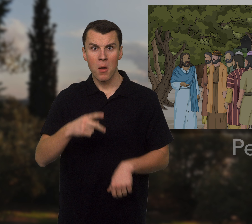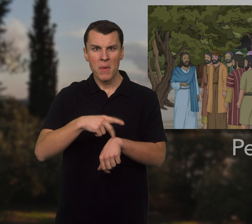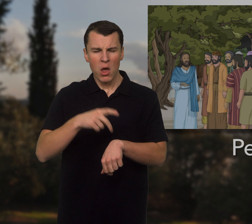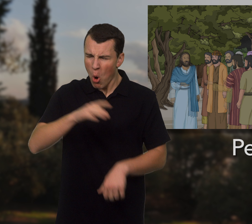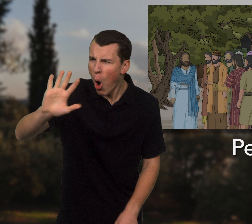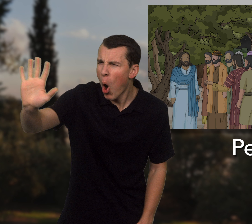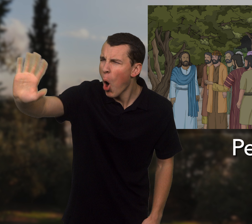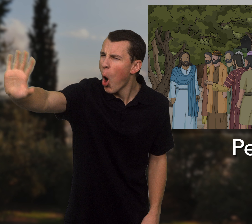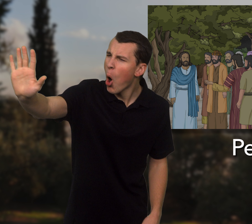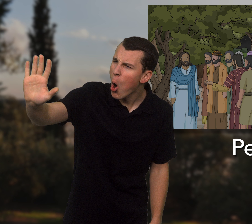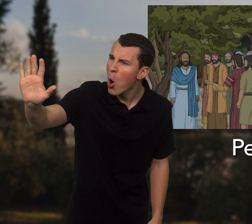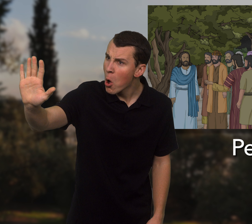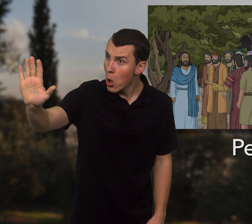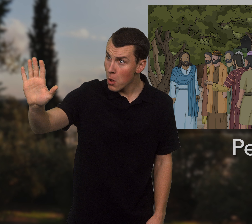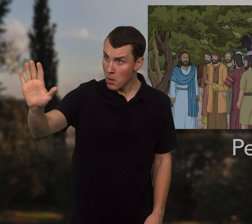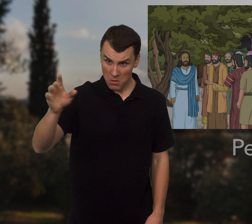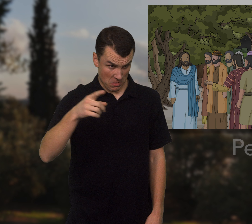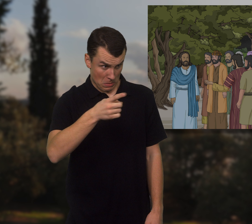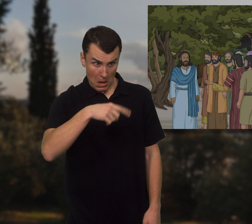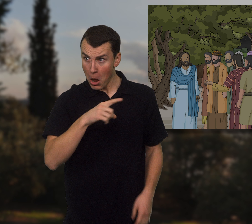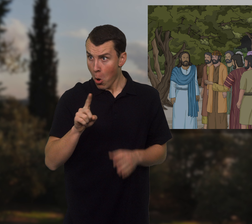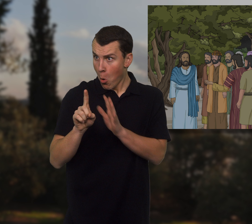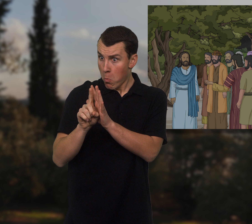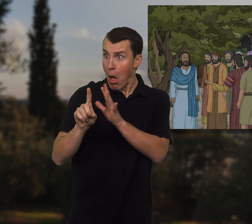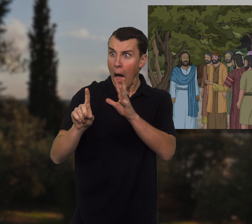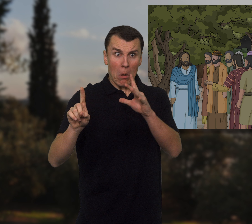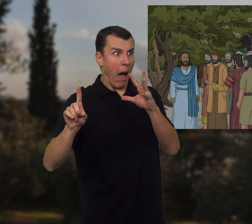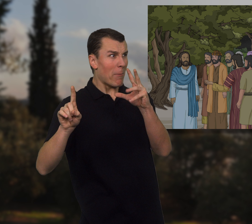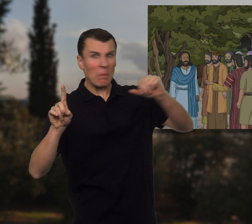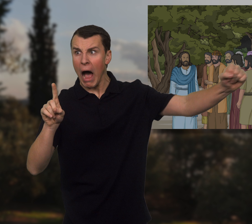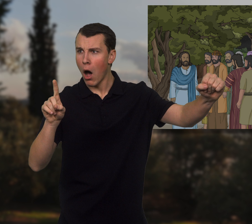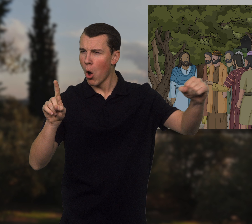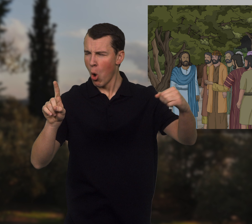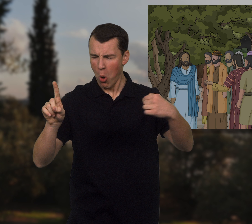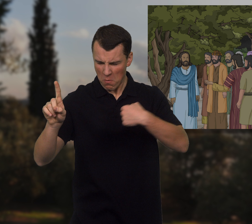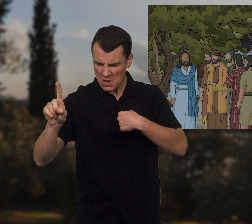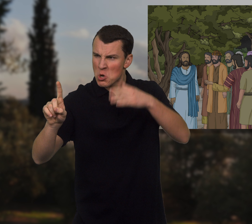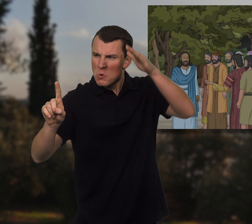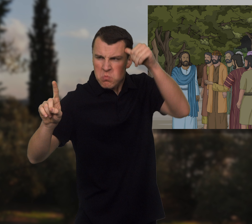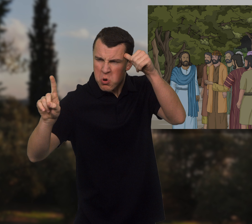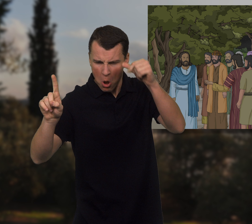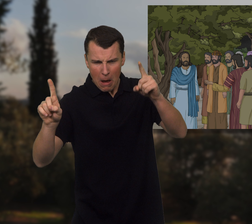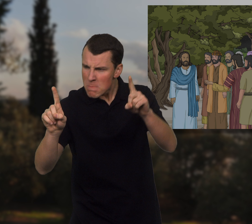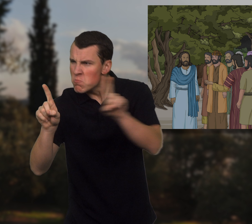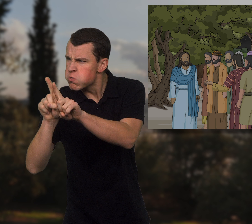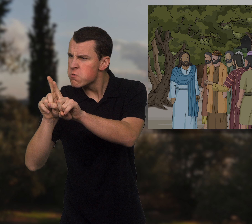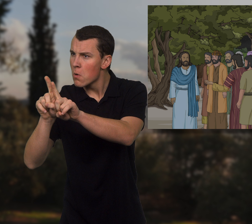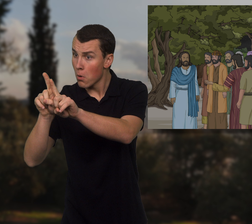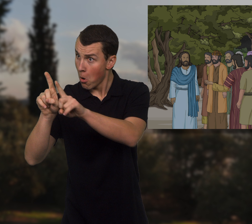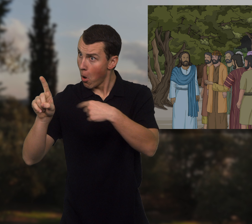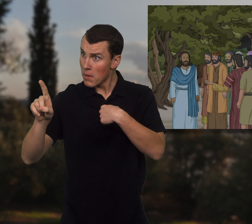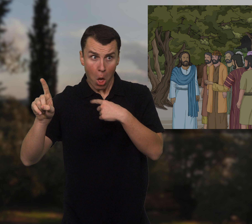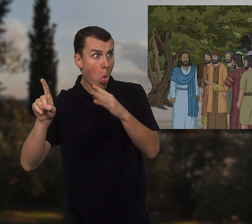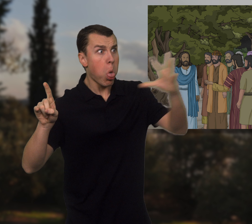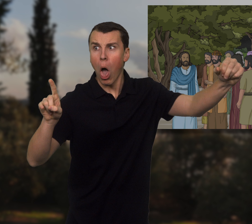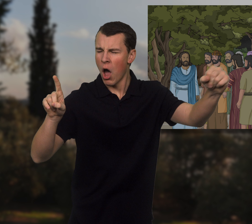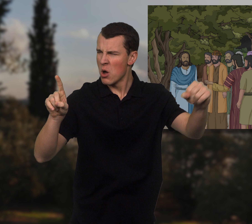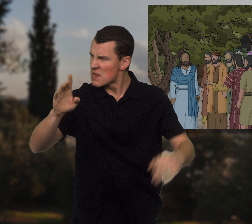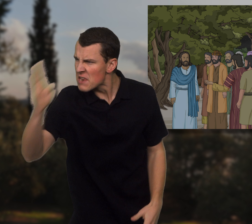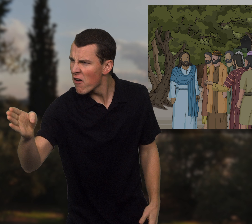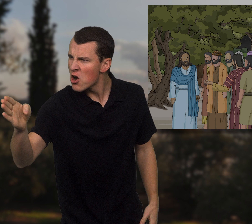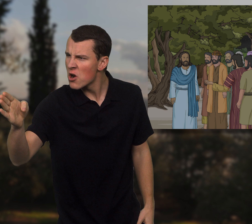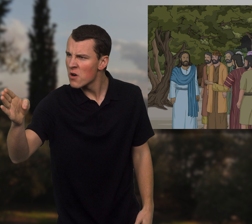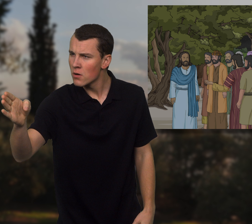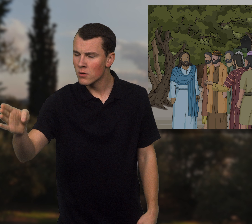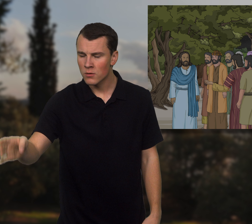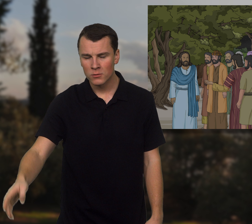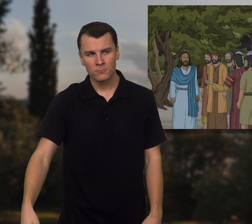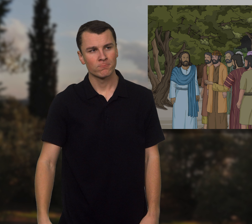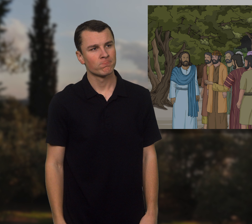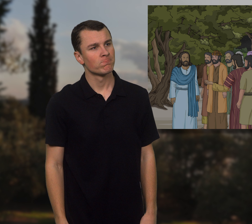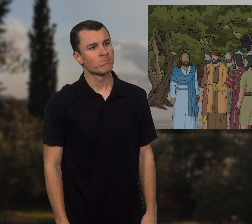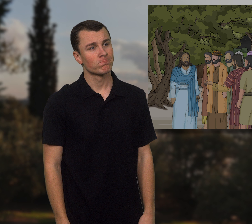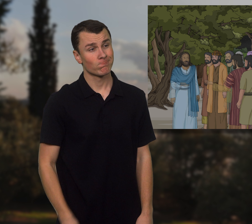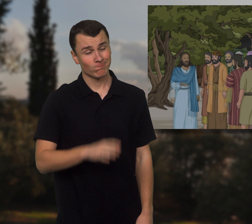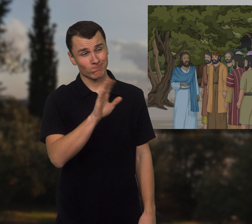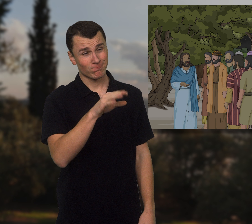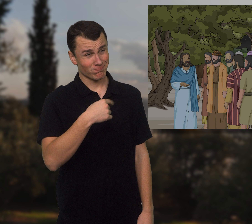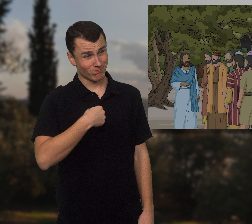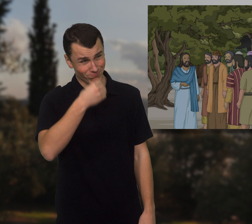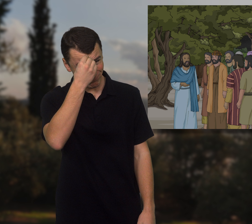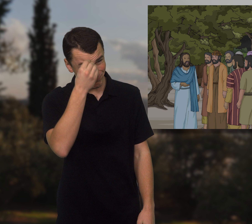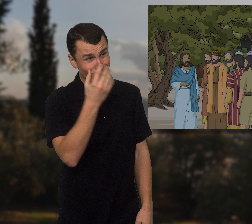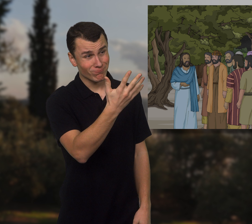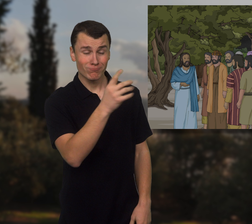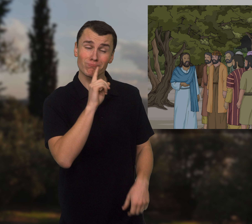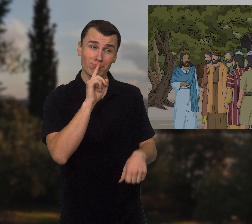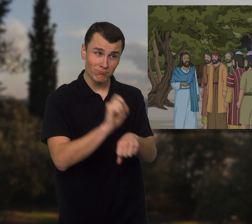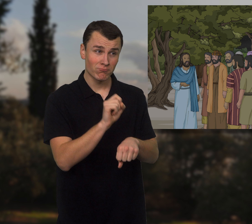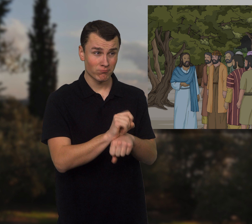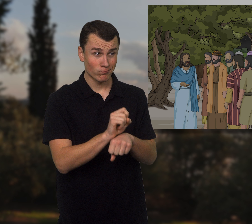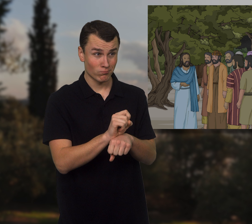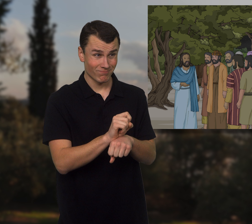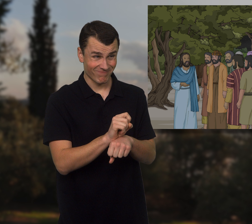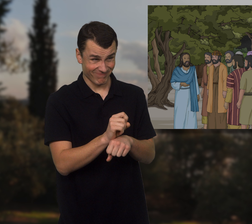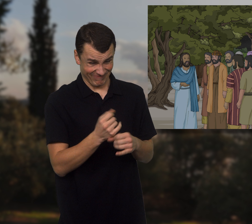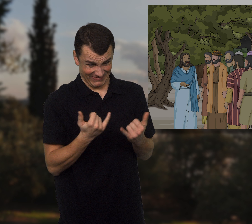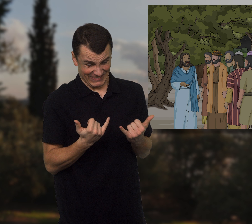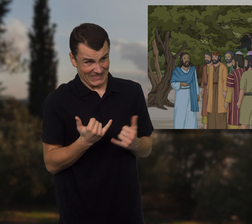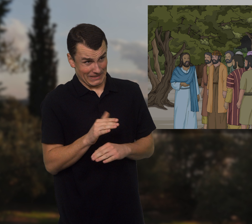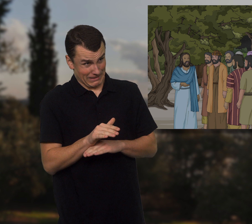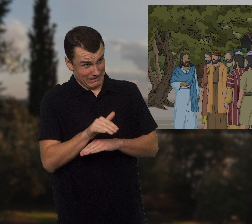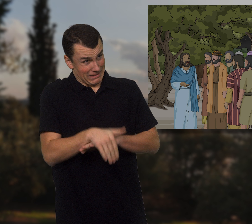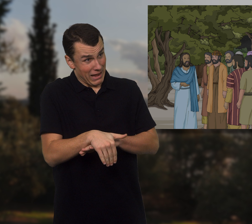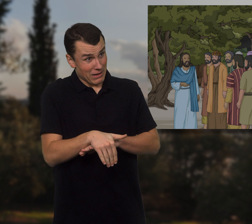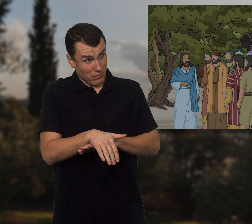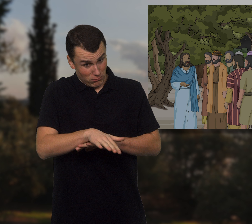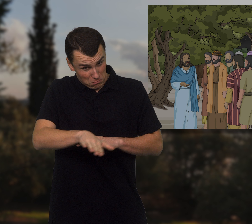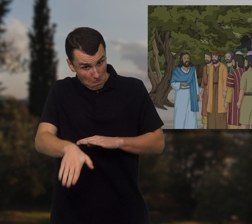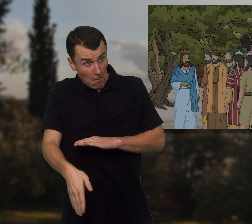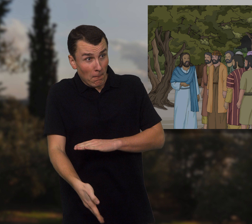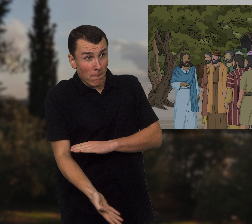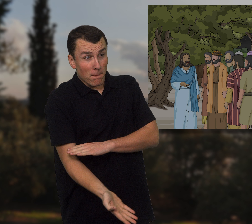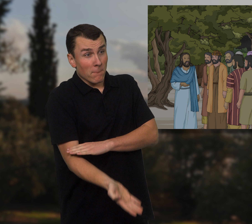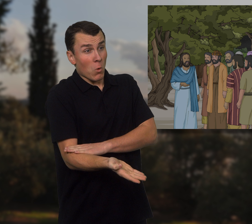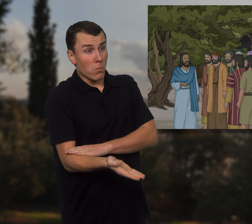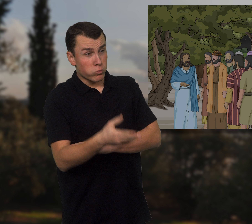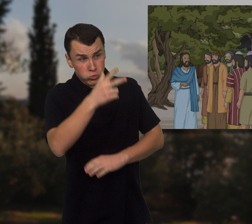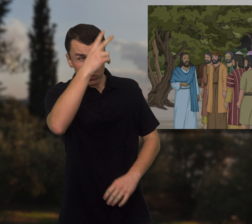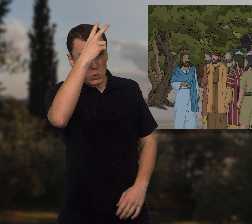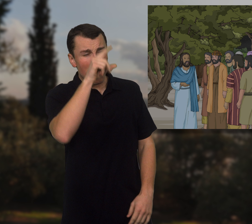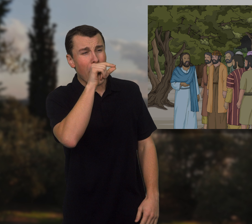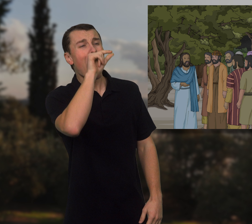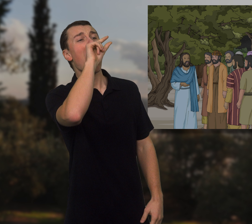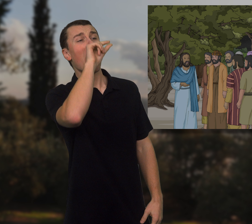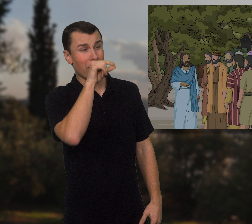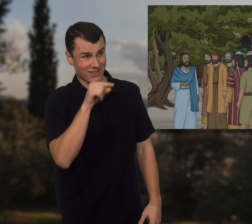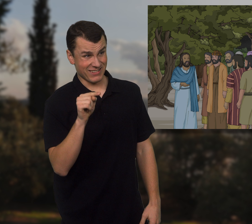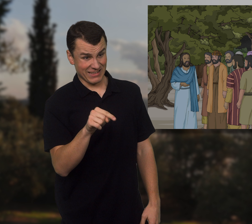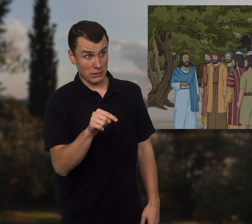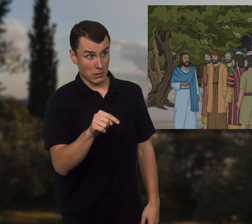Peter said to Him, “Even if all fall away on account of You, I never will.”